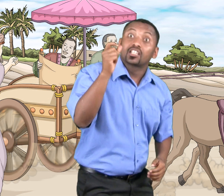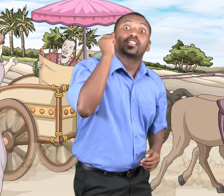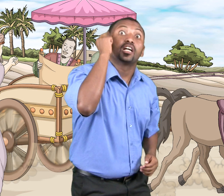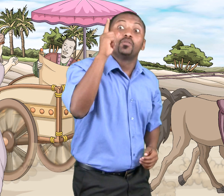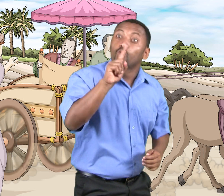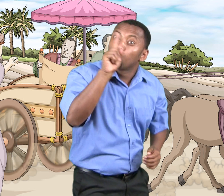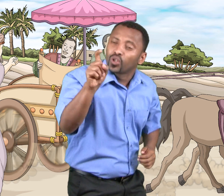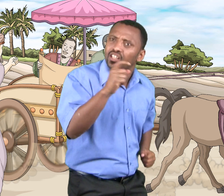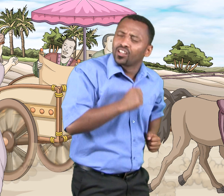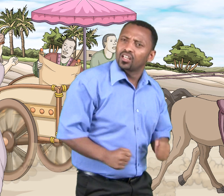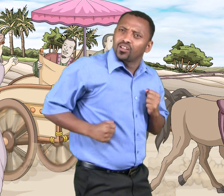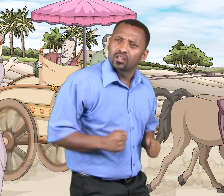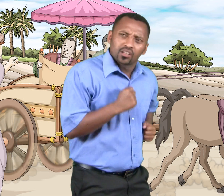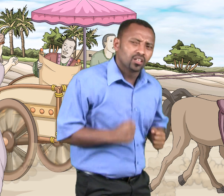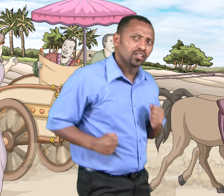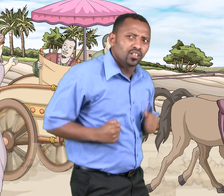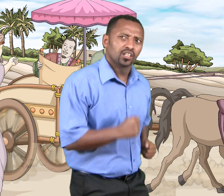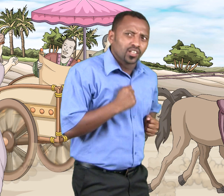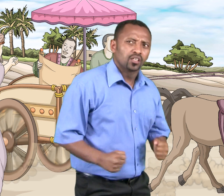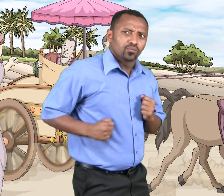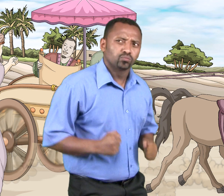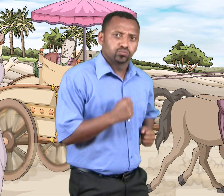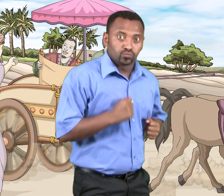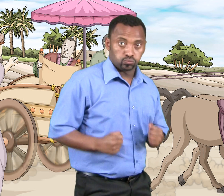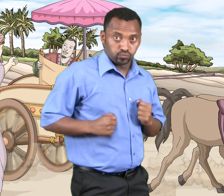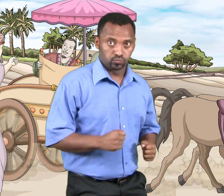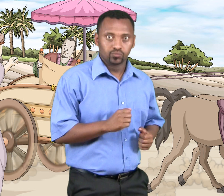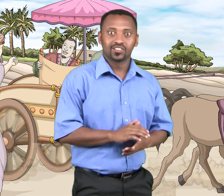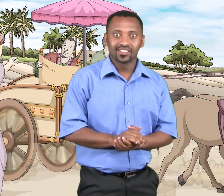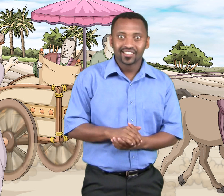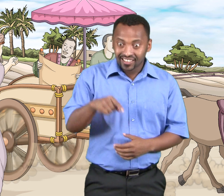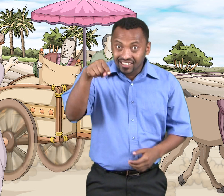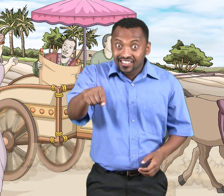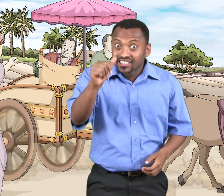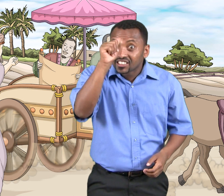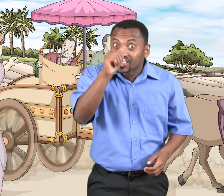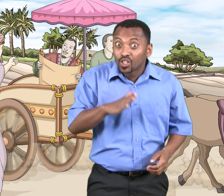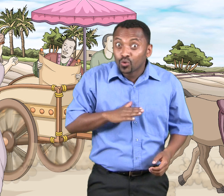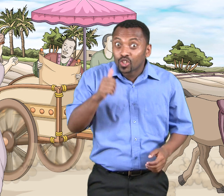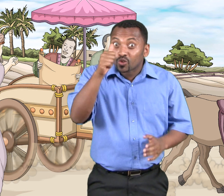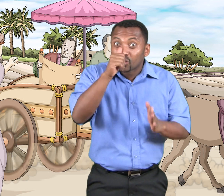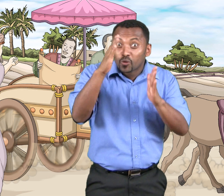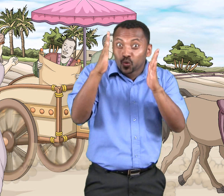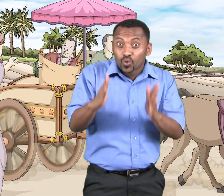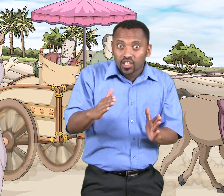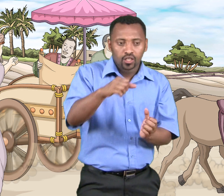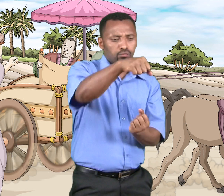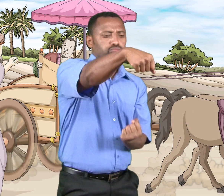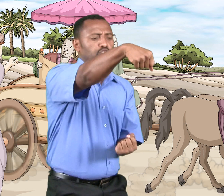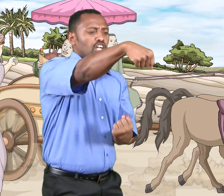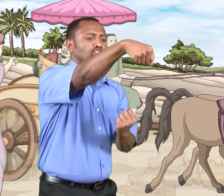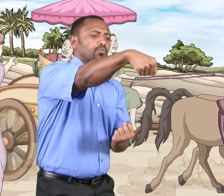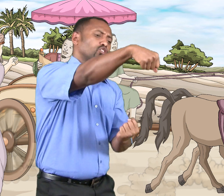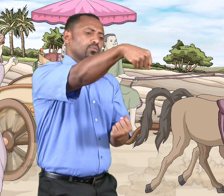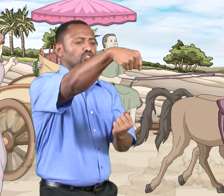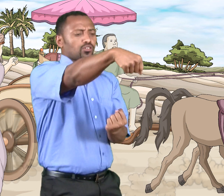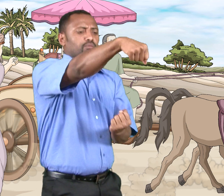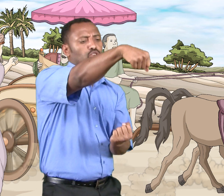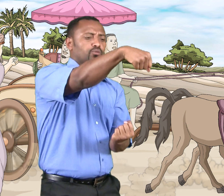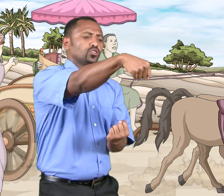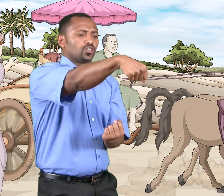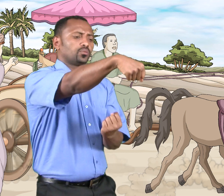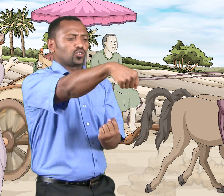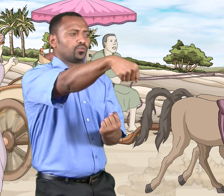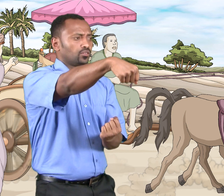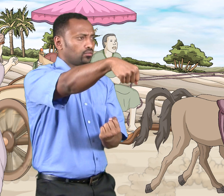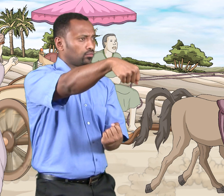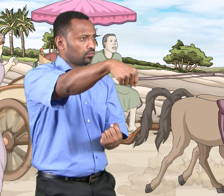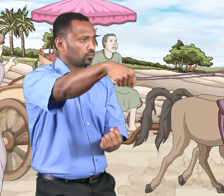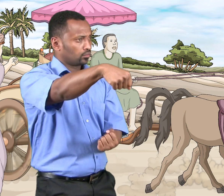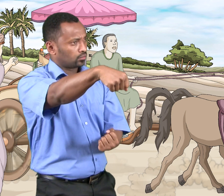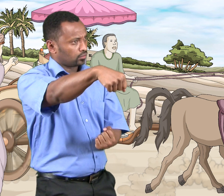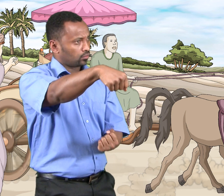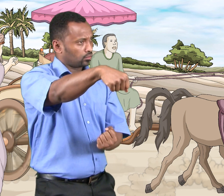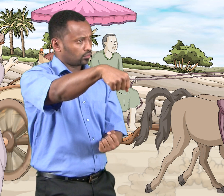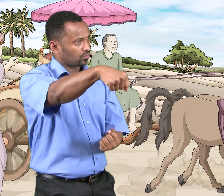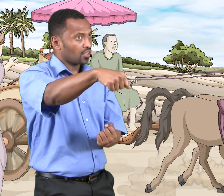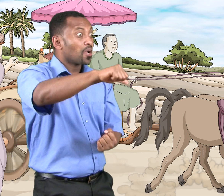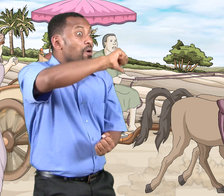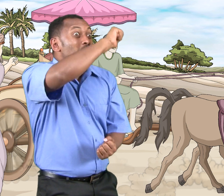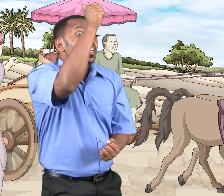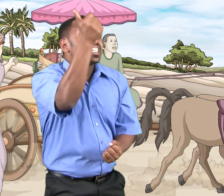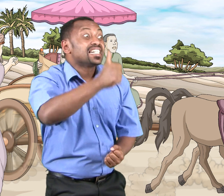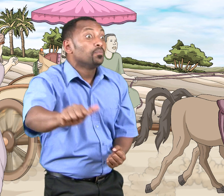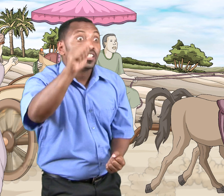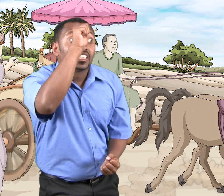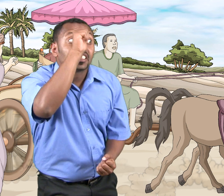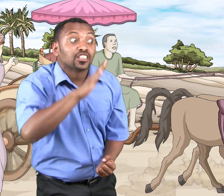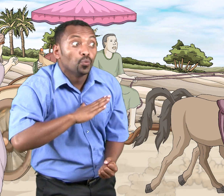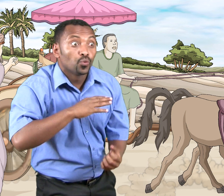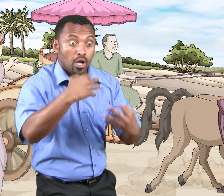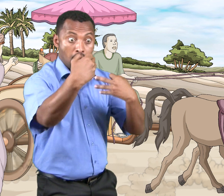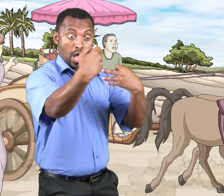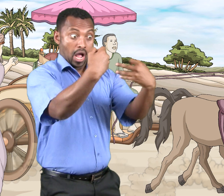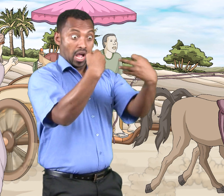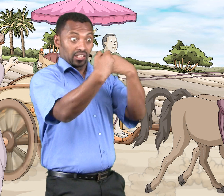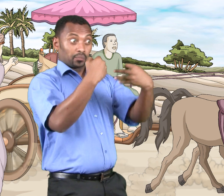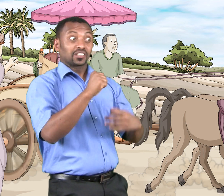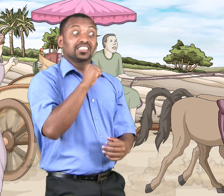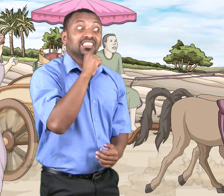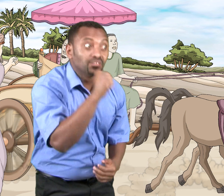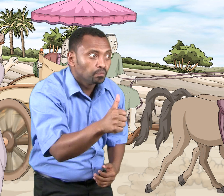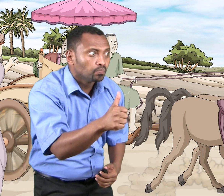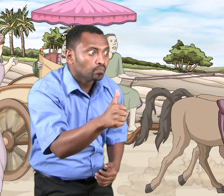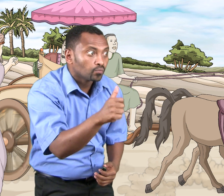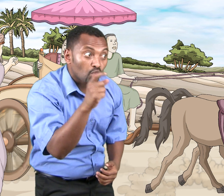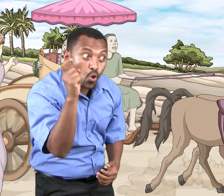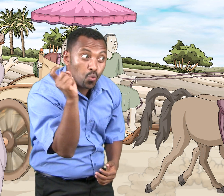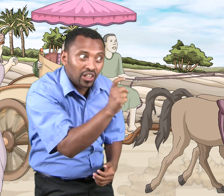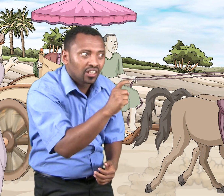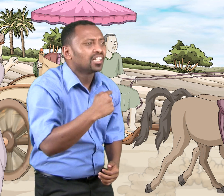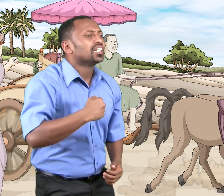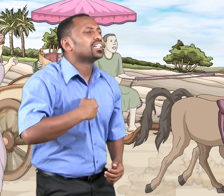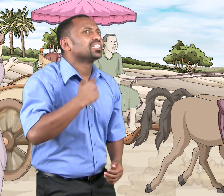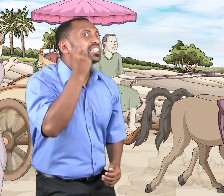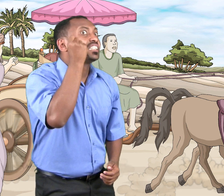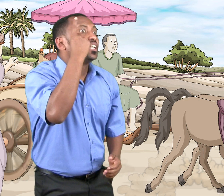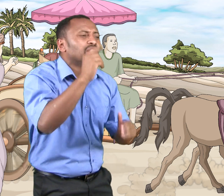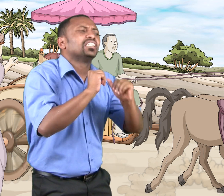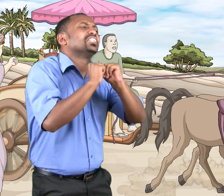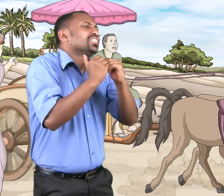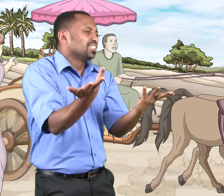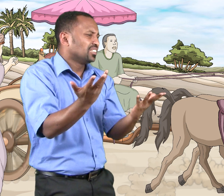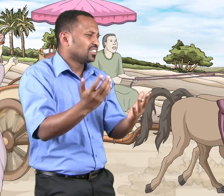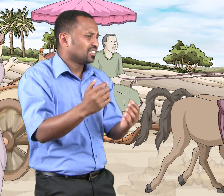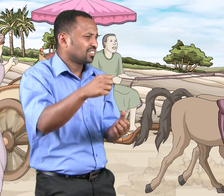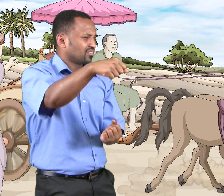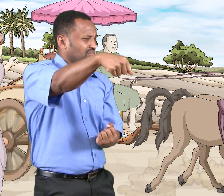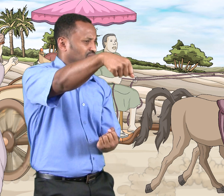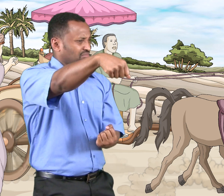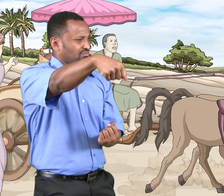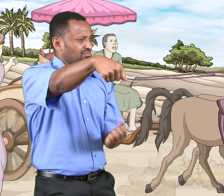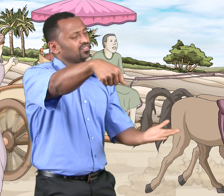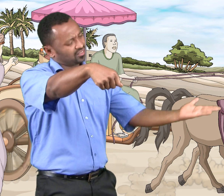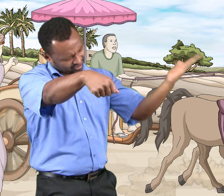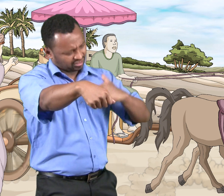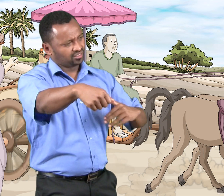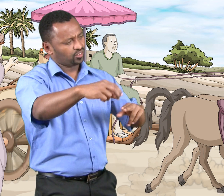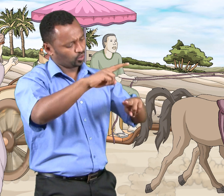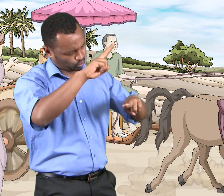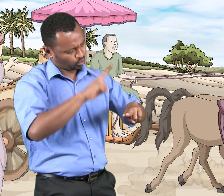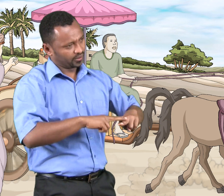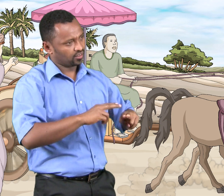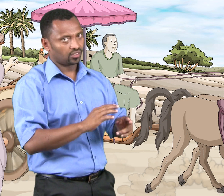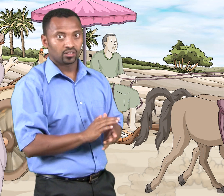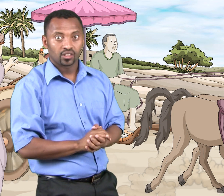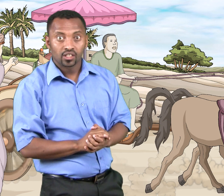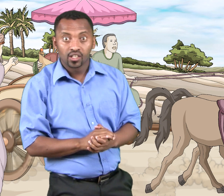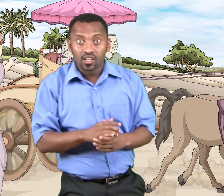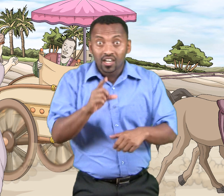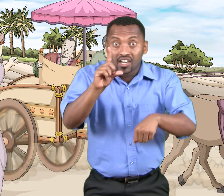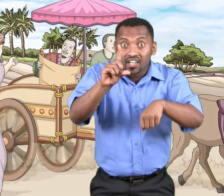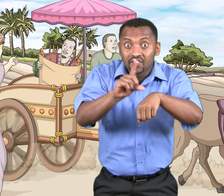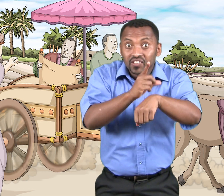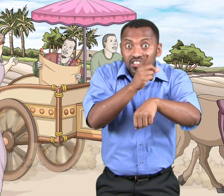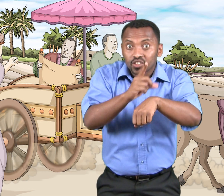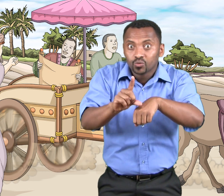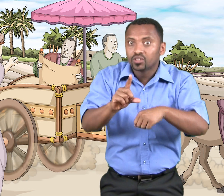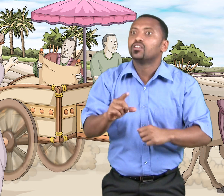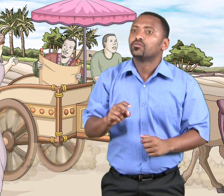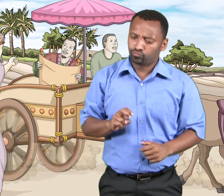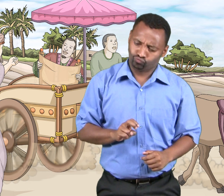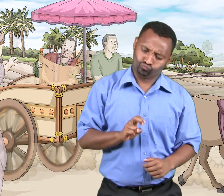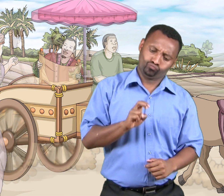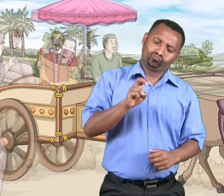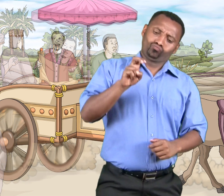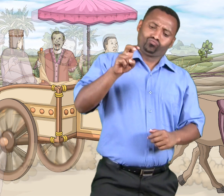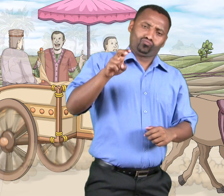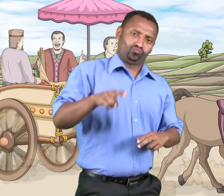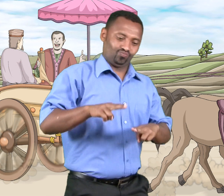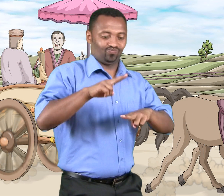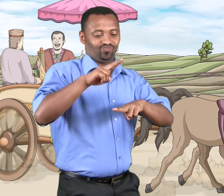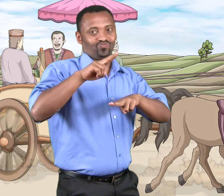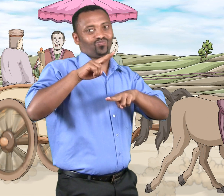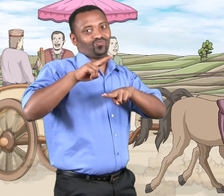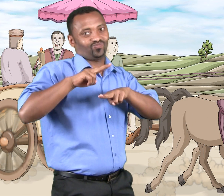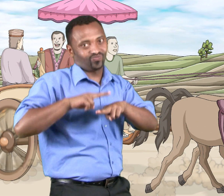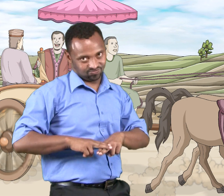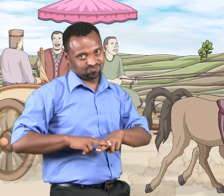“How can I,” he said, “unless someone guides me?”